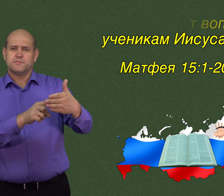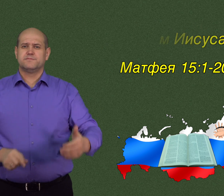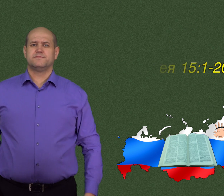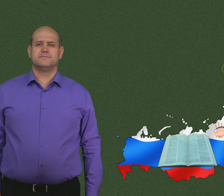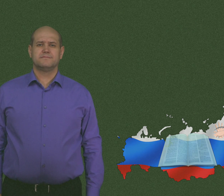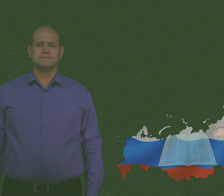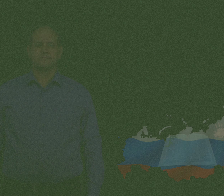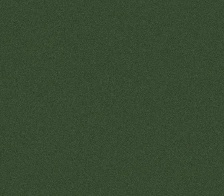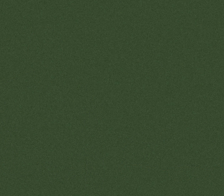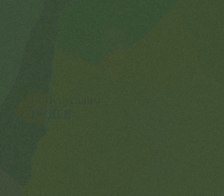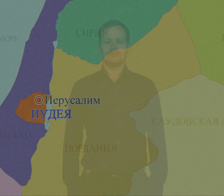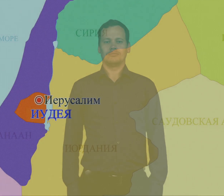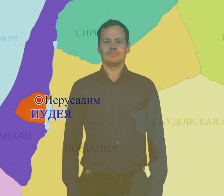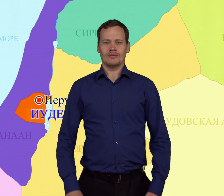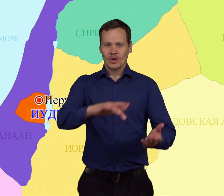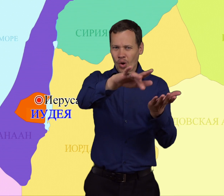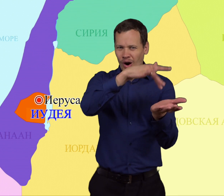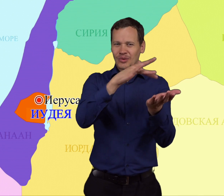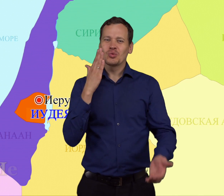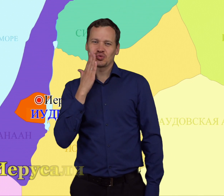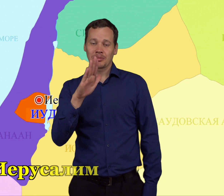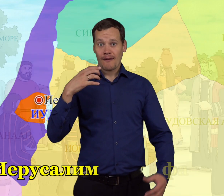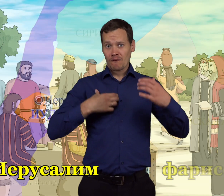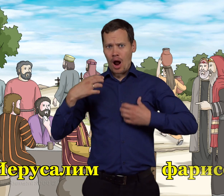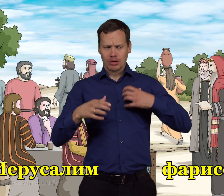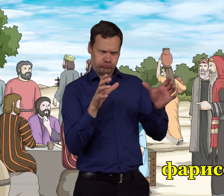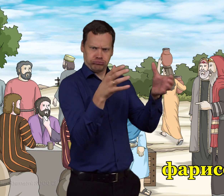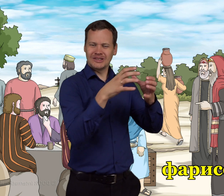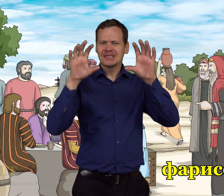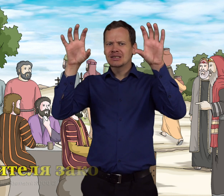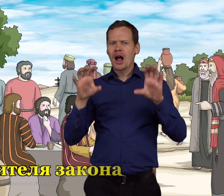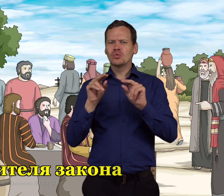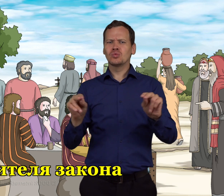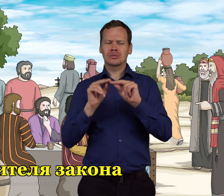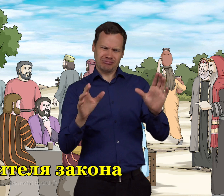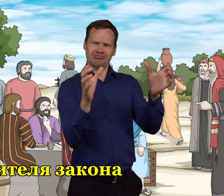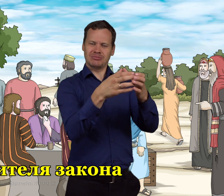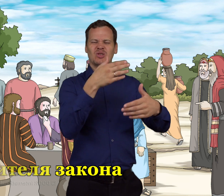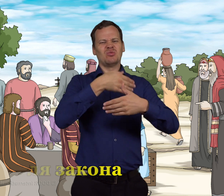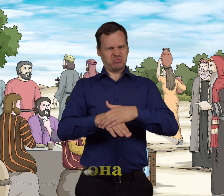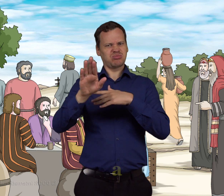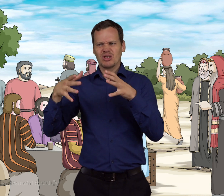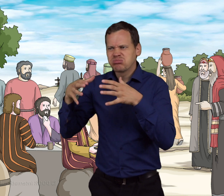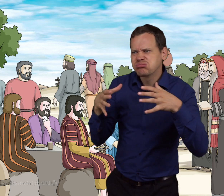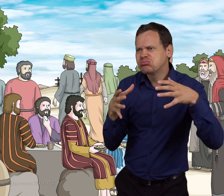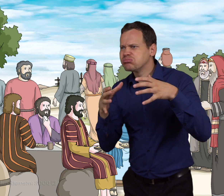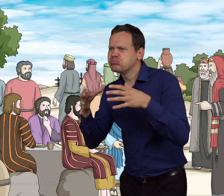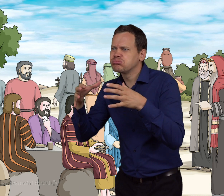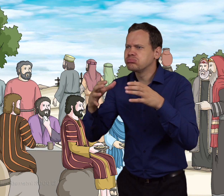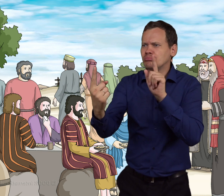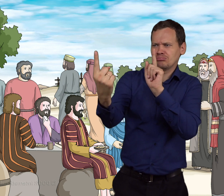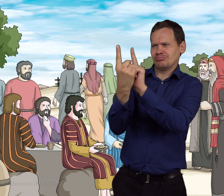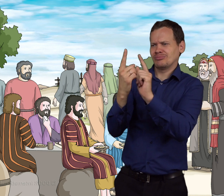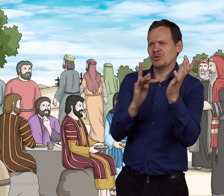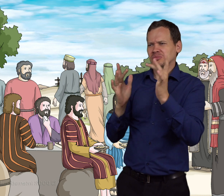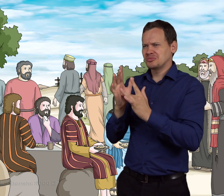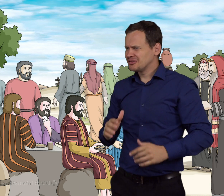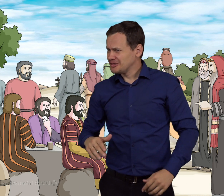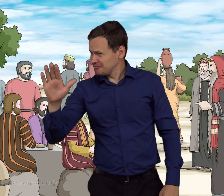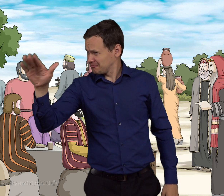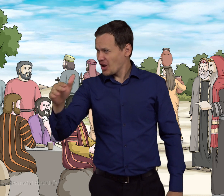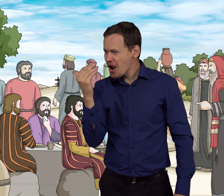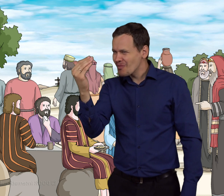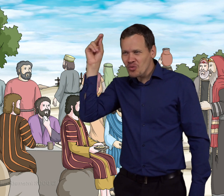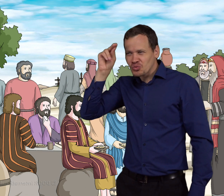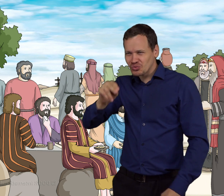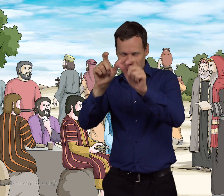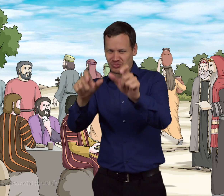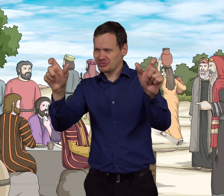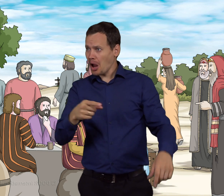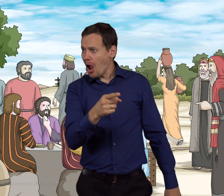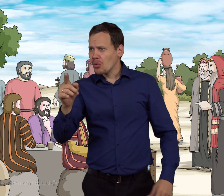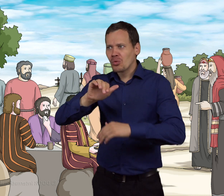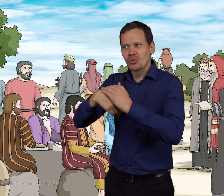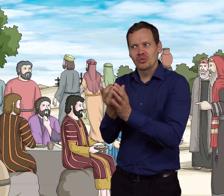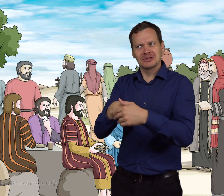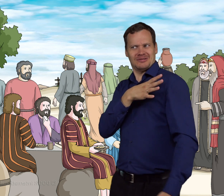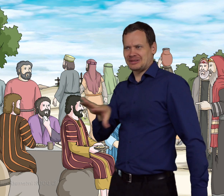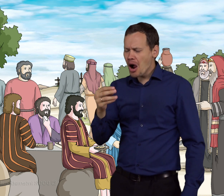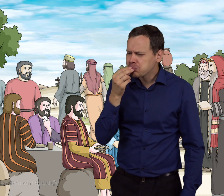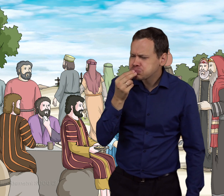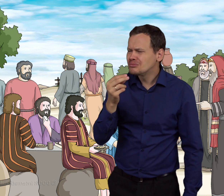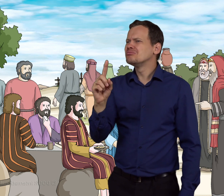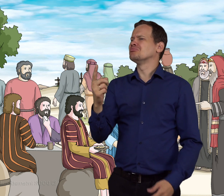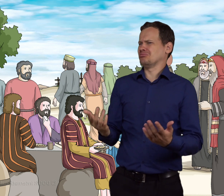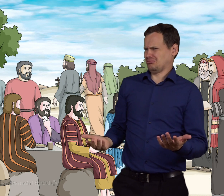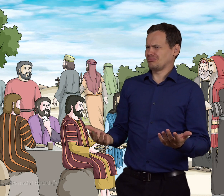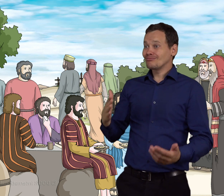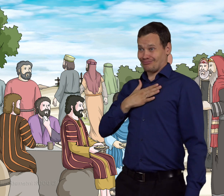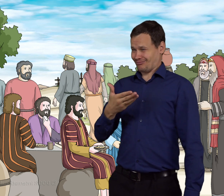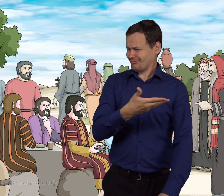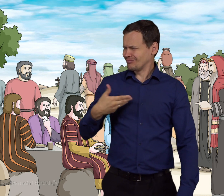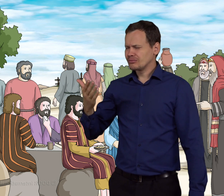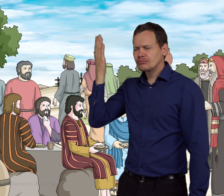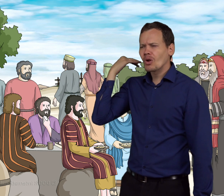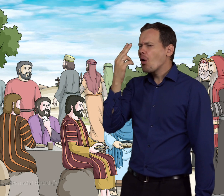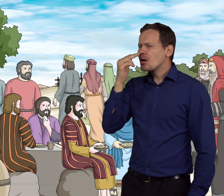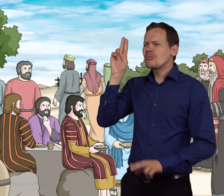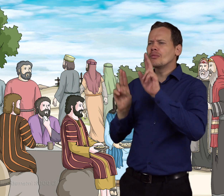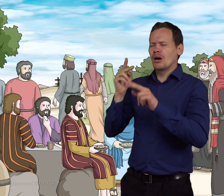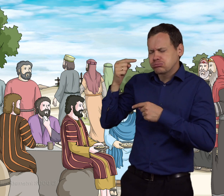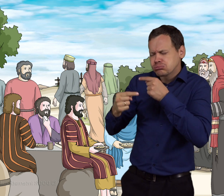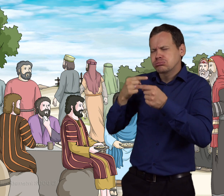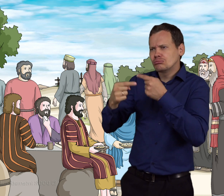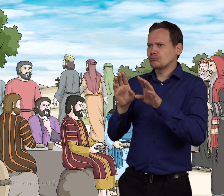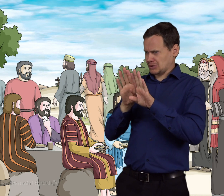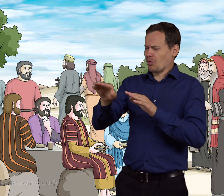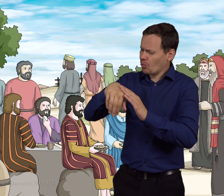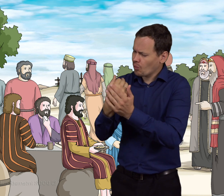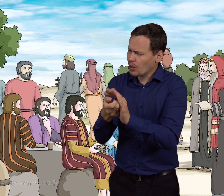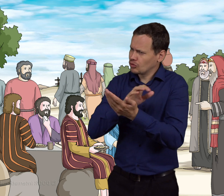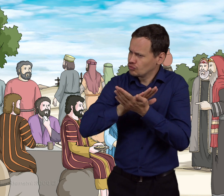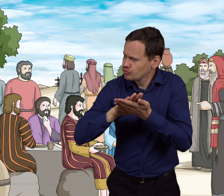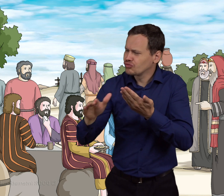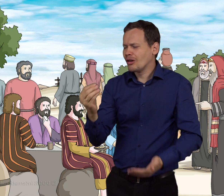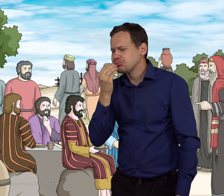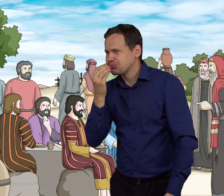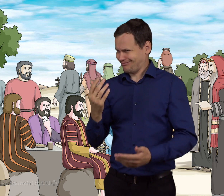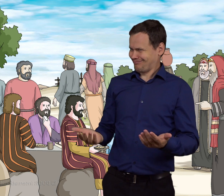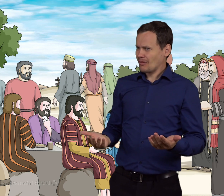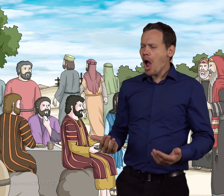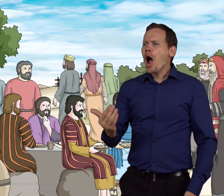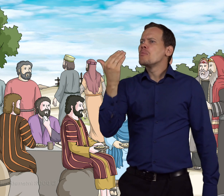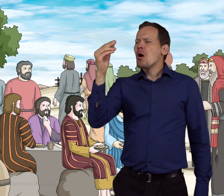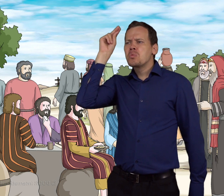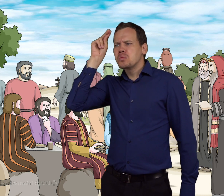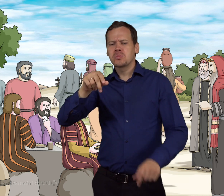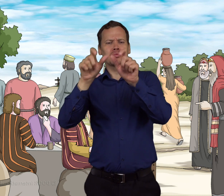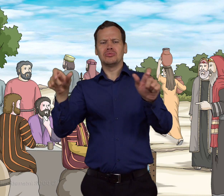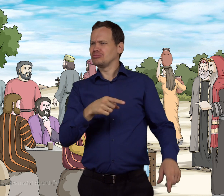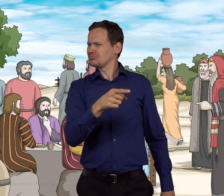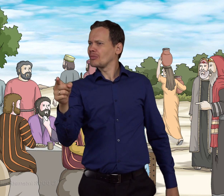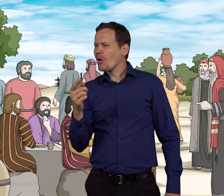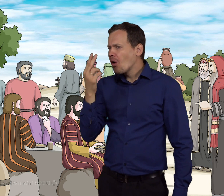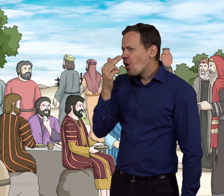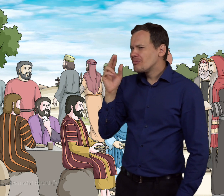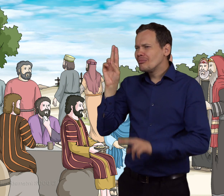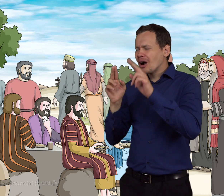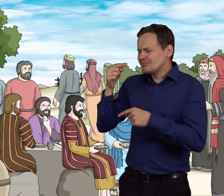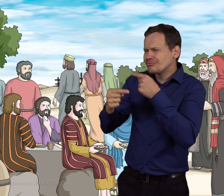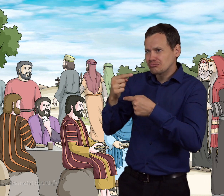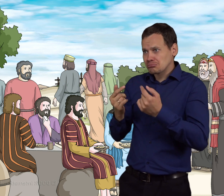Then some Pharisees and scribes came to Jesus from Jerusalem and asked, “Why do Your disciples break the tradition of the elders?